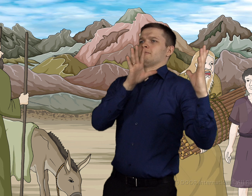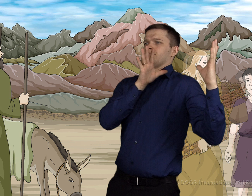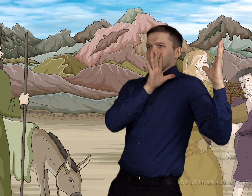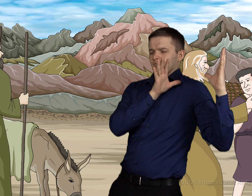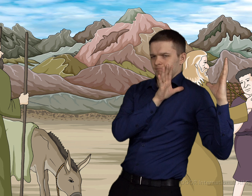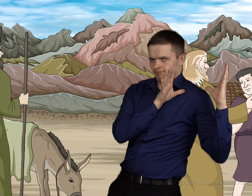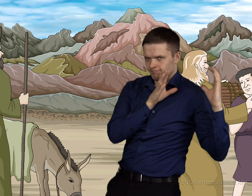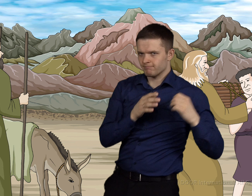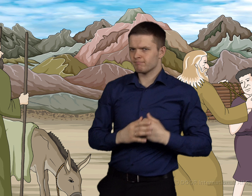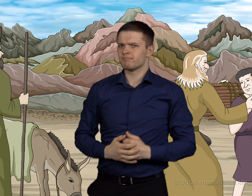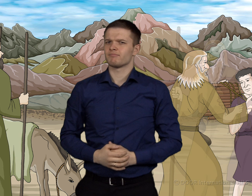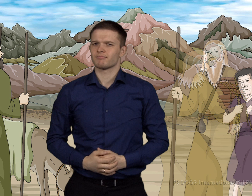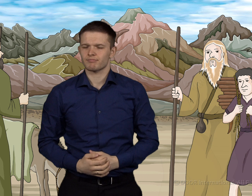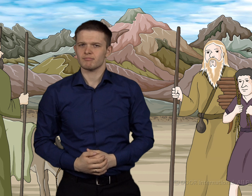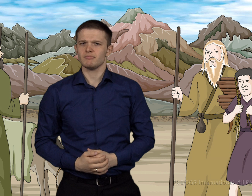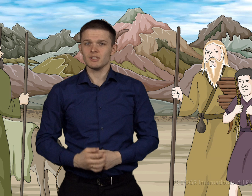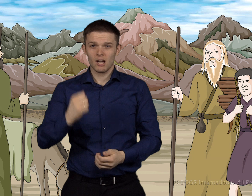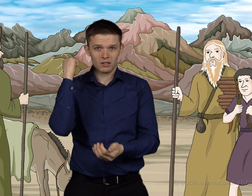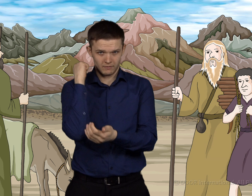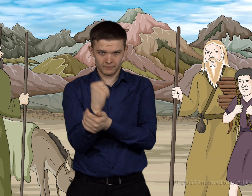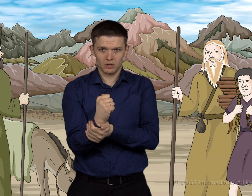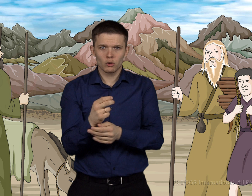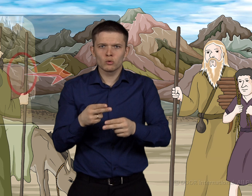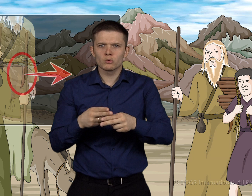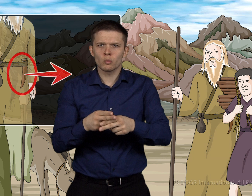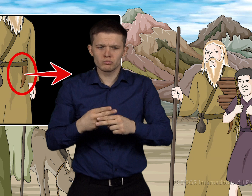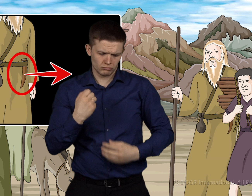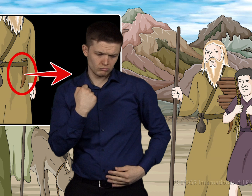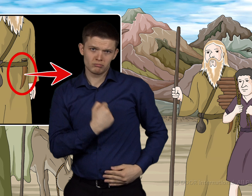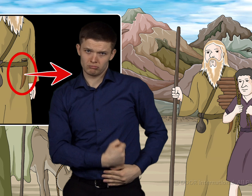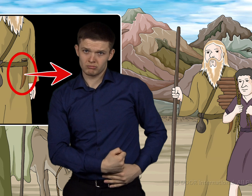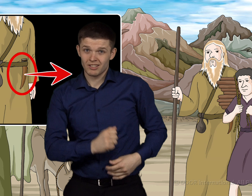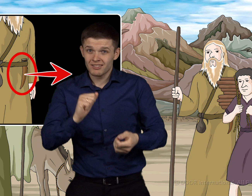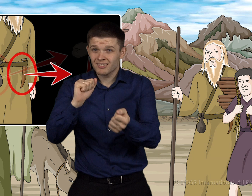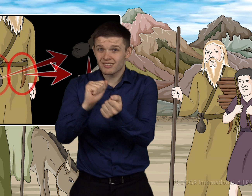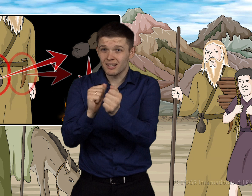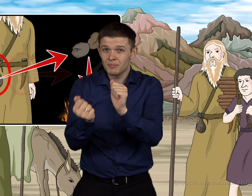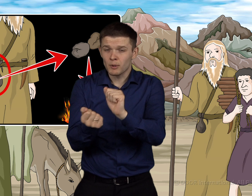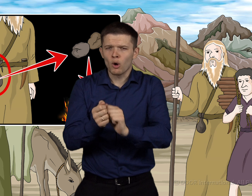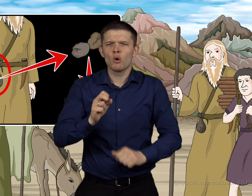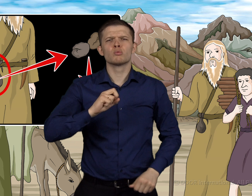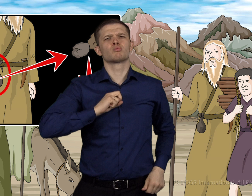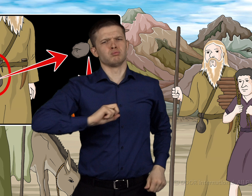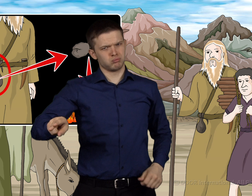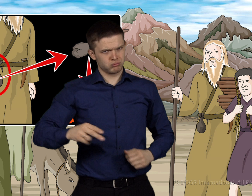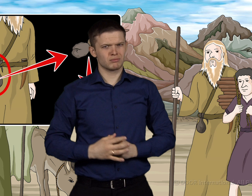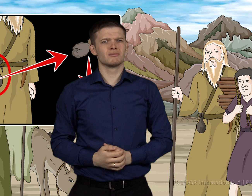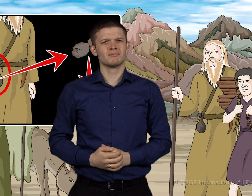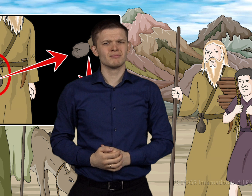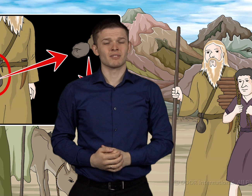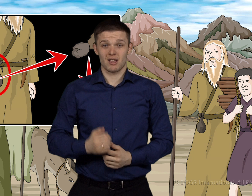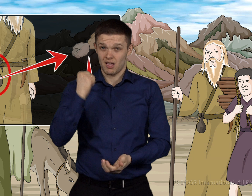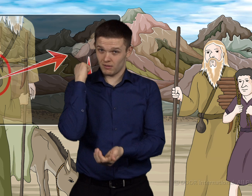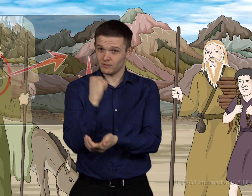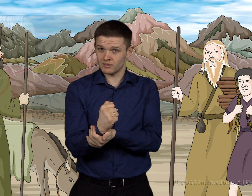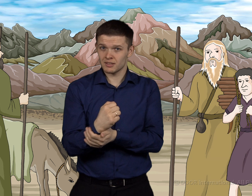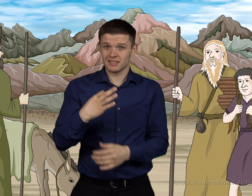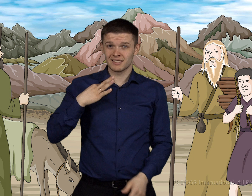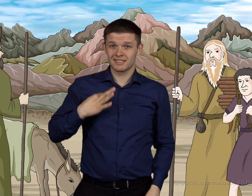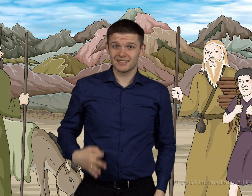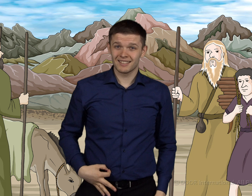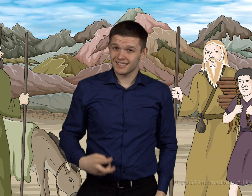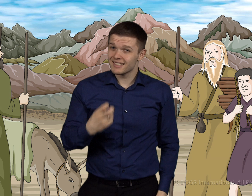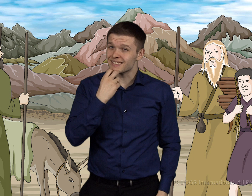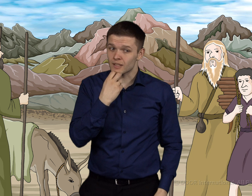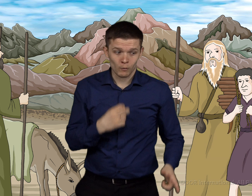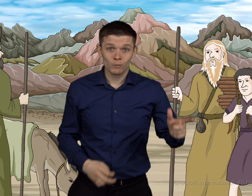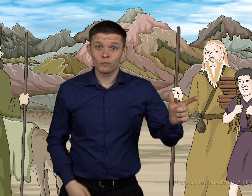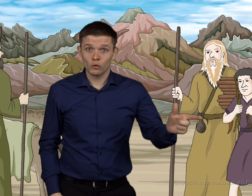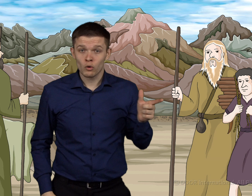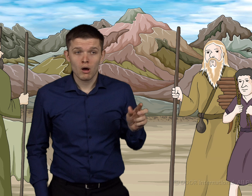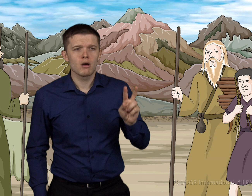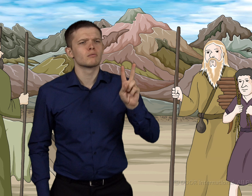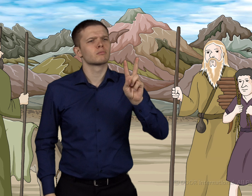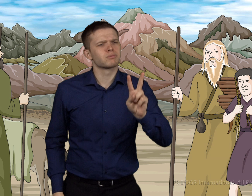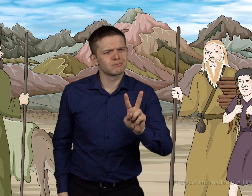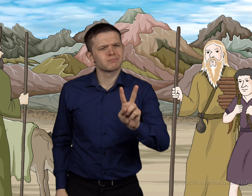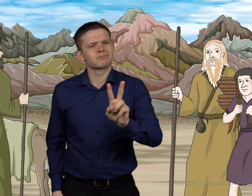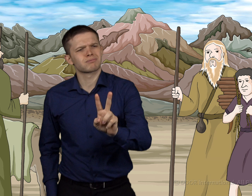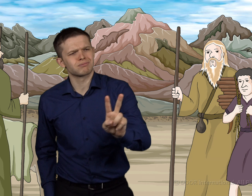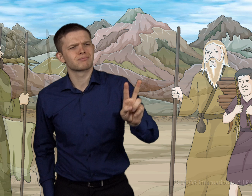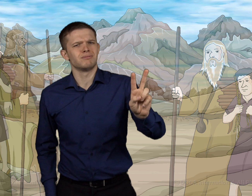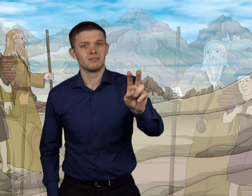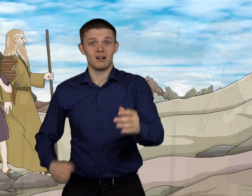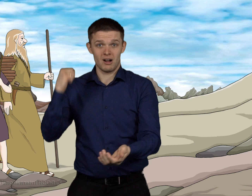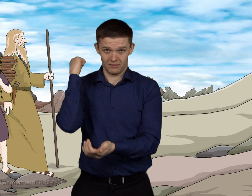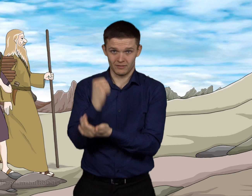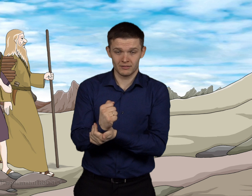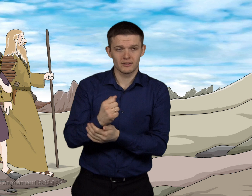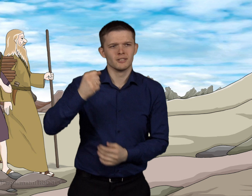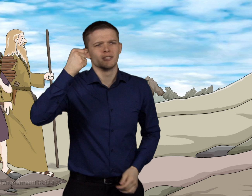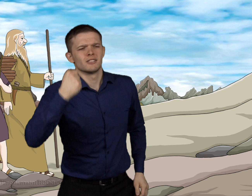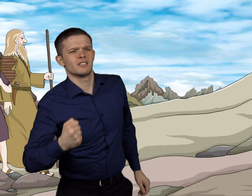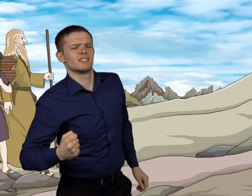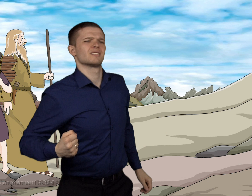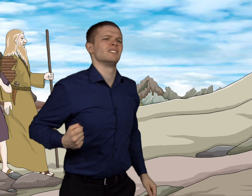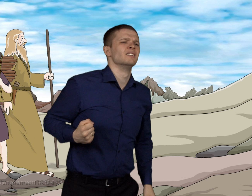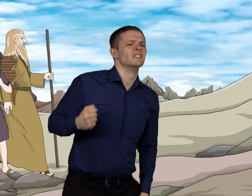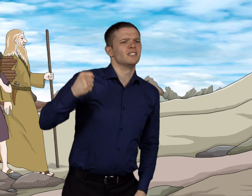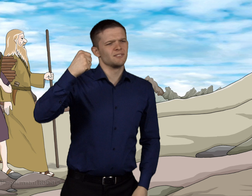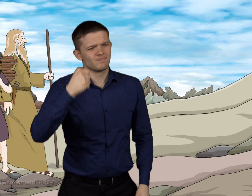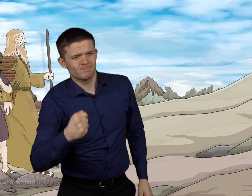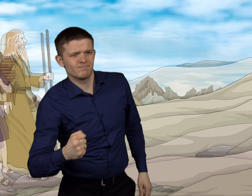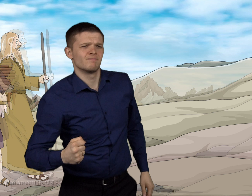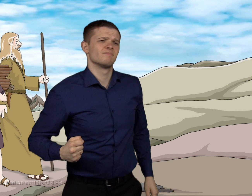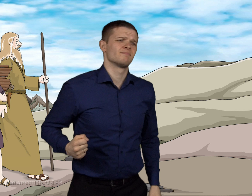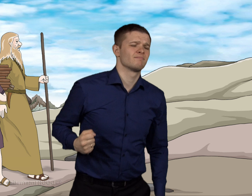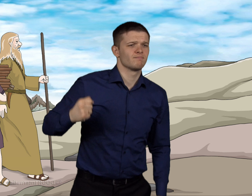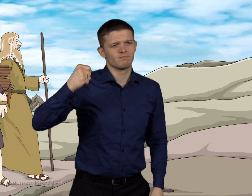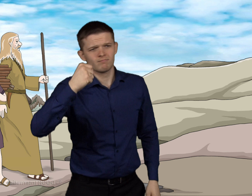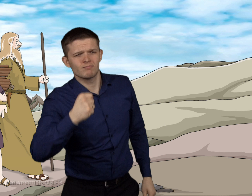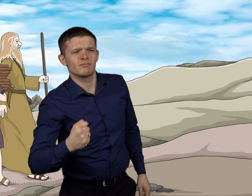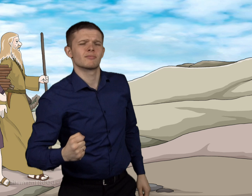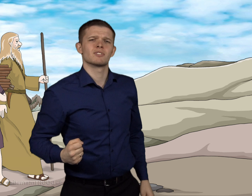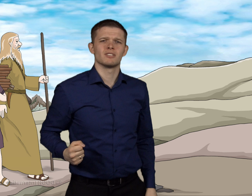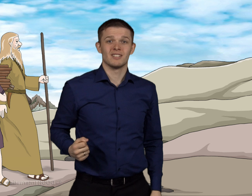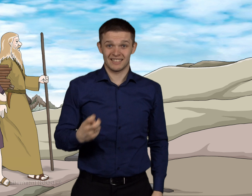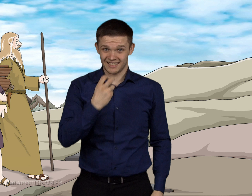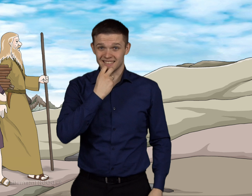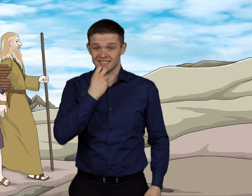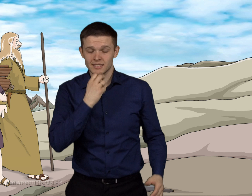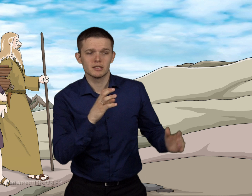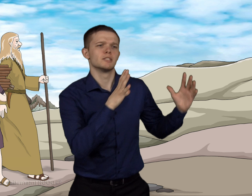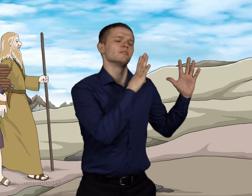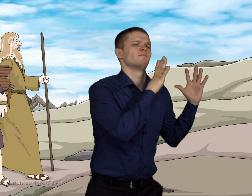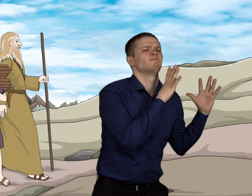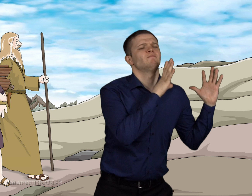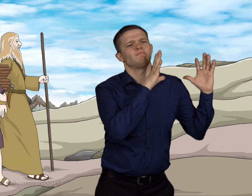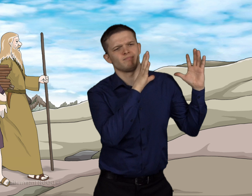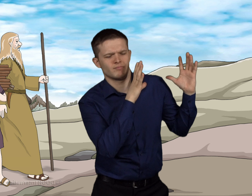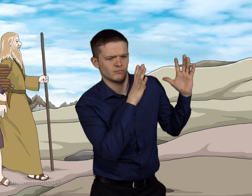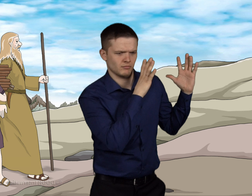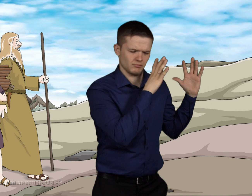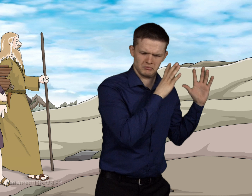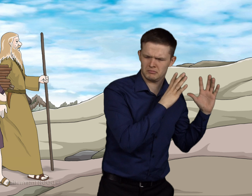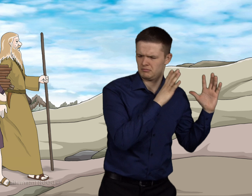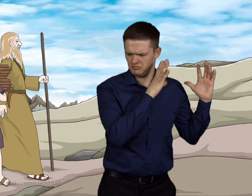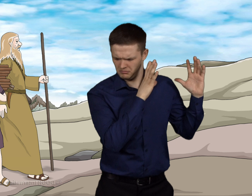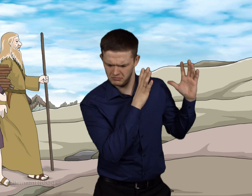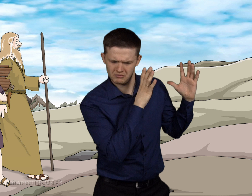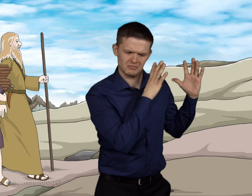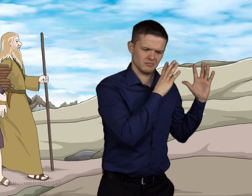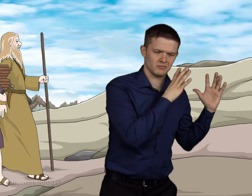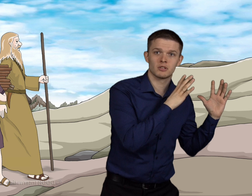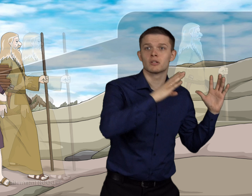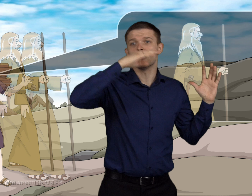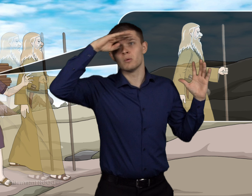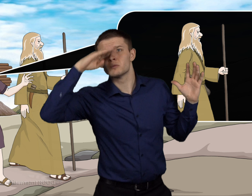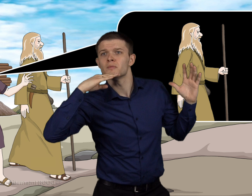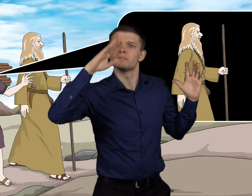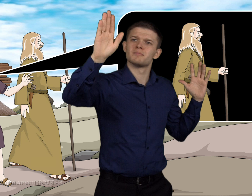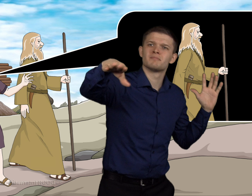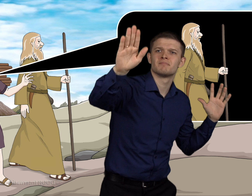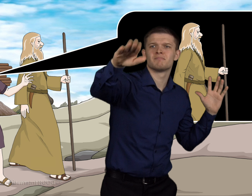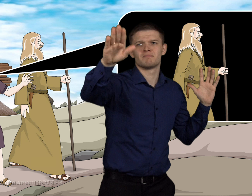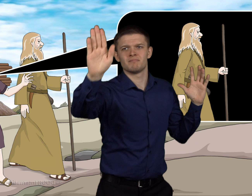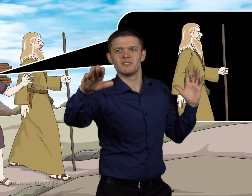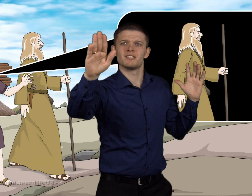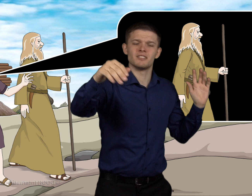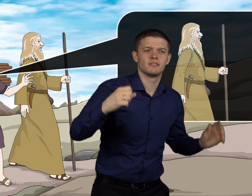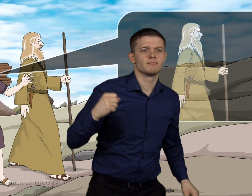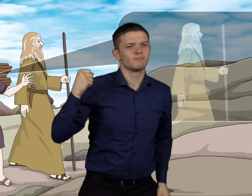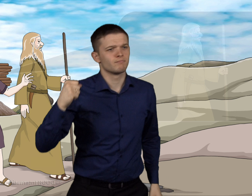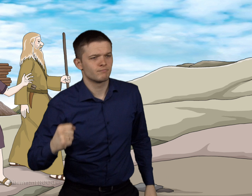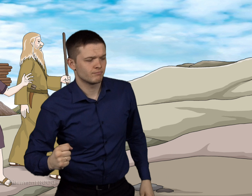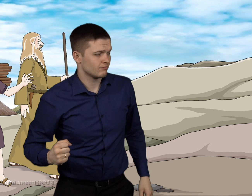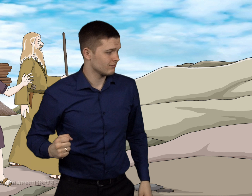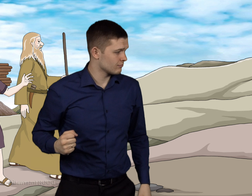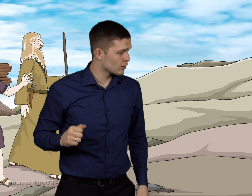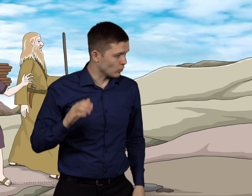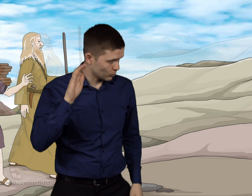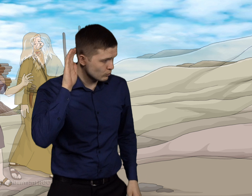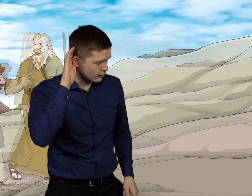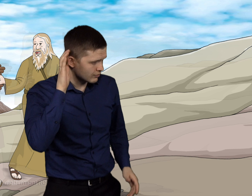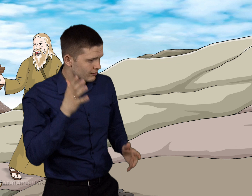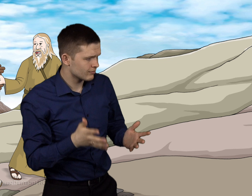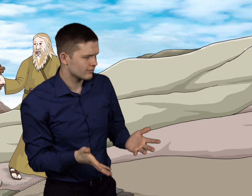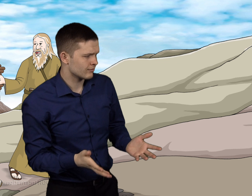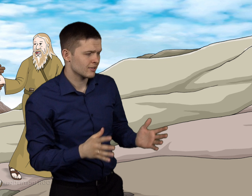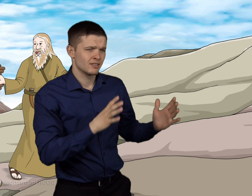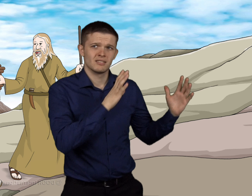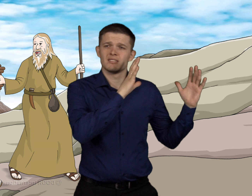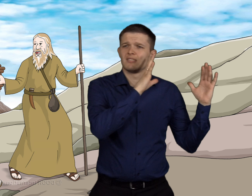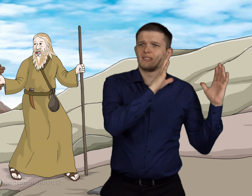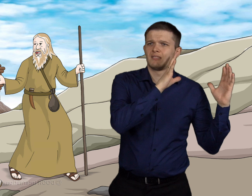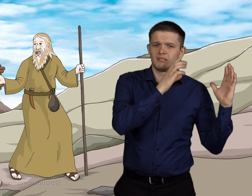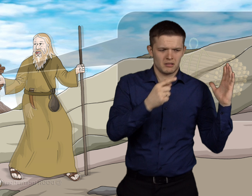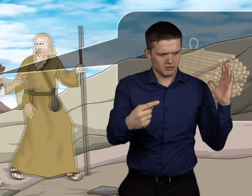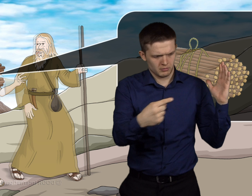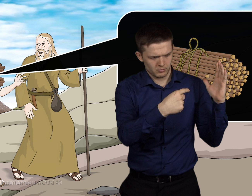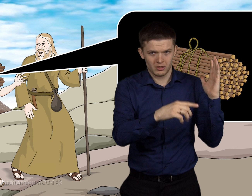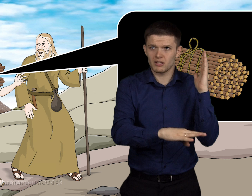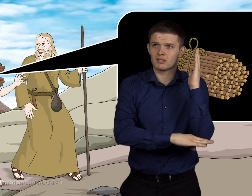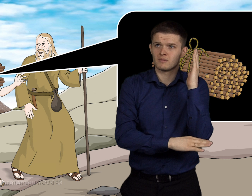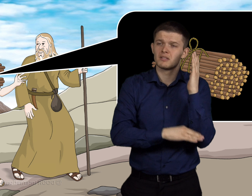He himself carried the fire and the sacrificial knife, and the two of them walked on together. Then Isaac said to his father Abraham, “My father!” “Here I am, my son,” he replied.